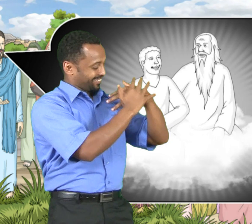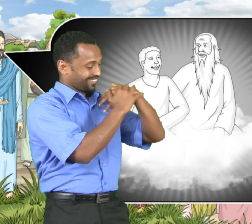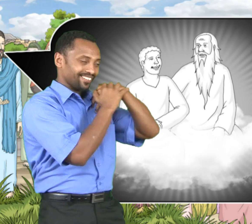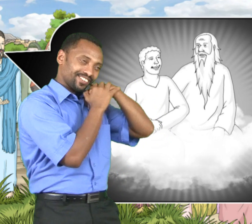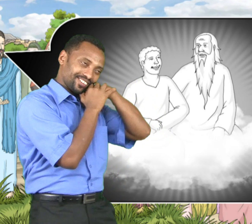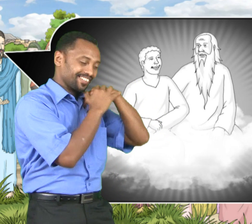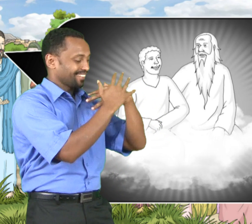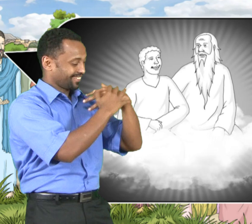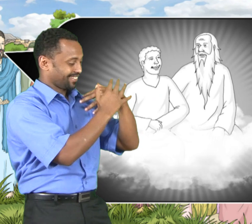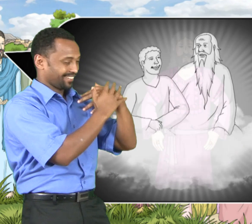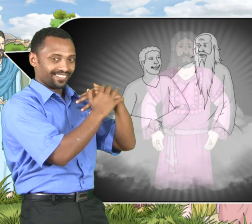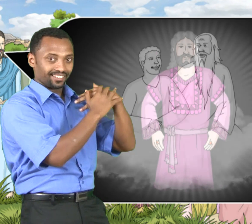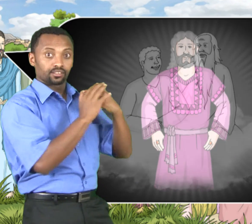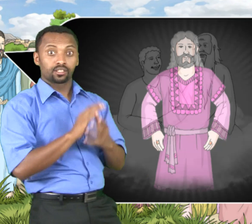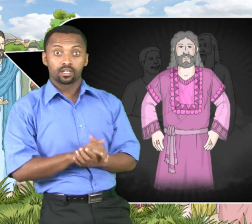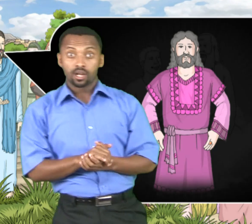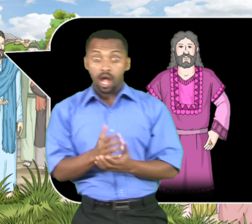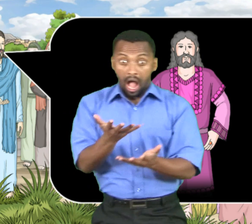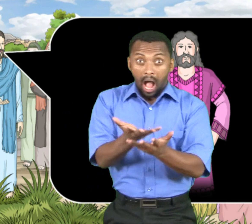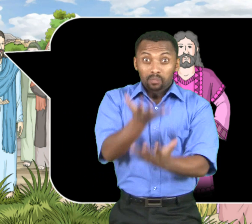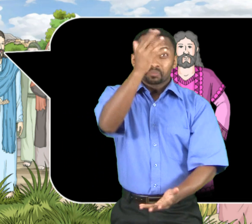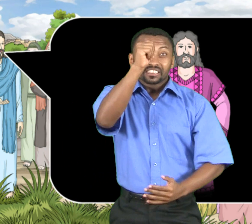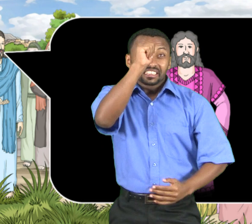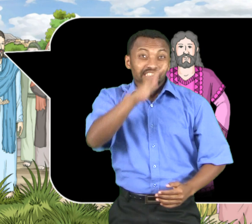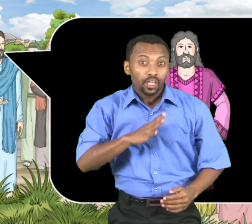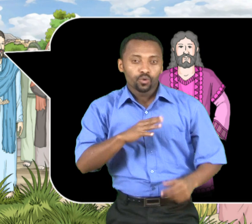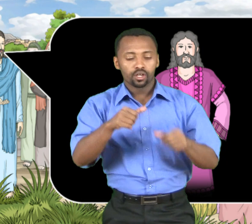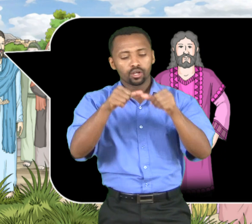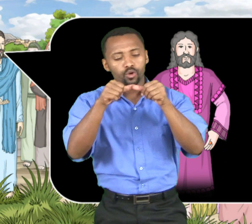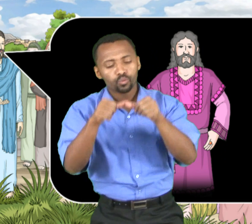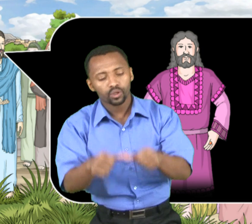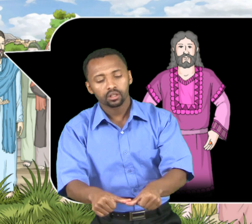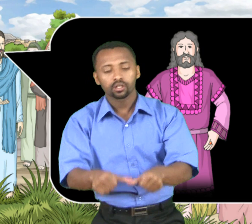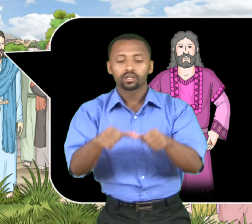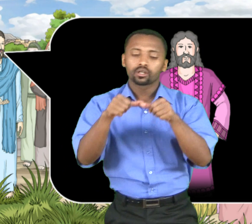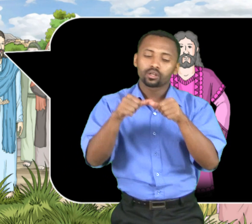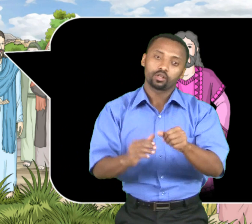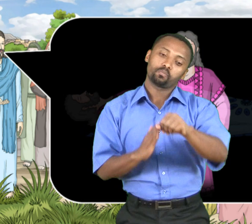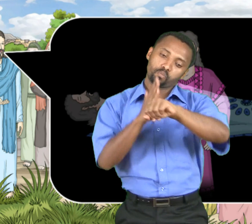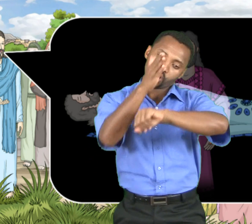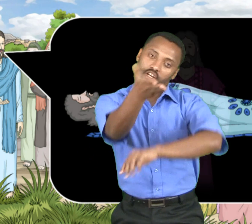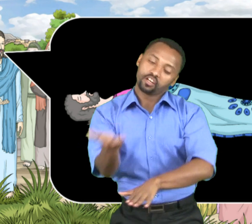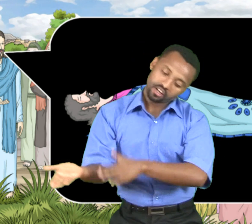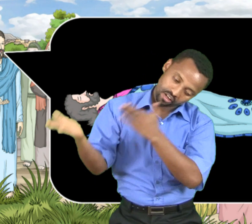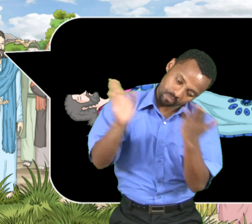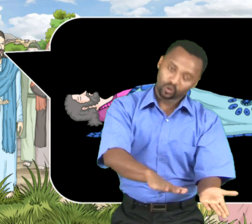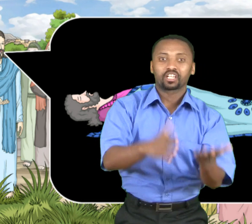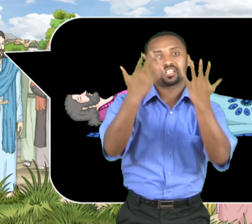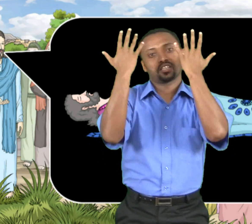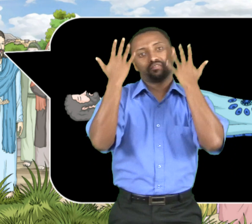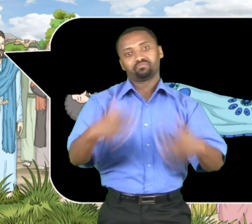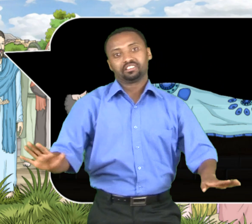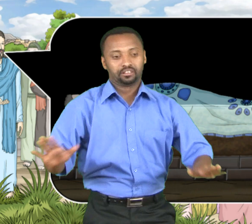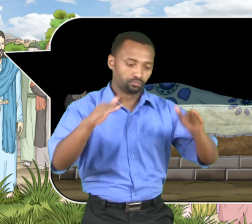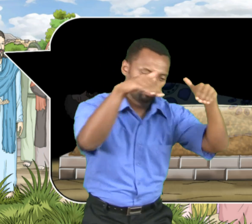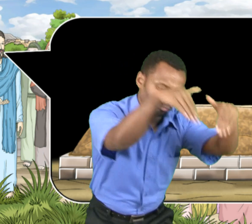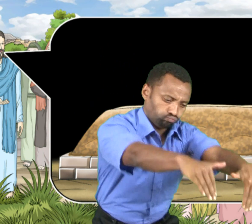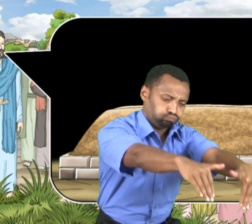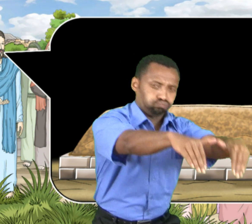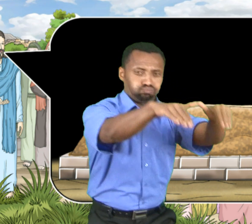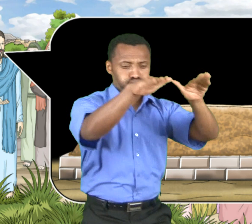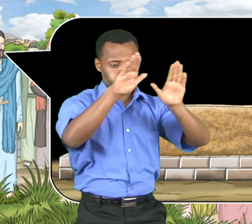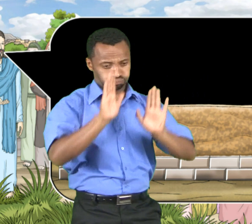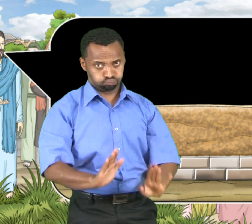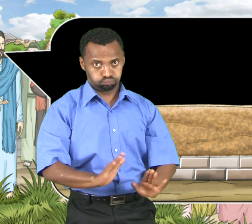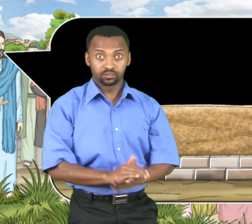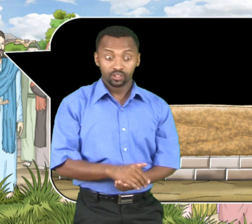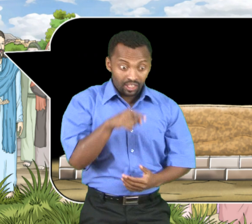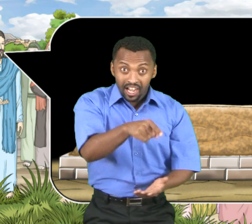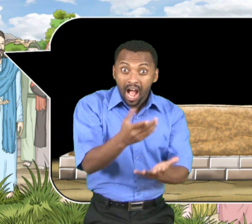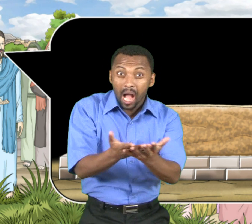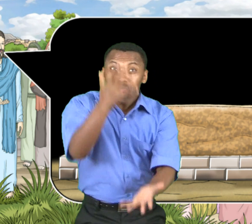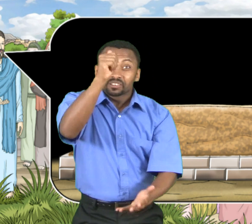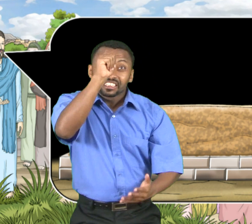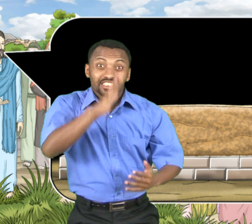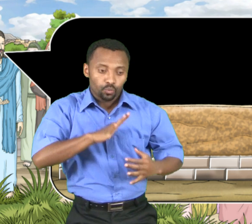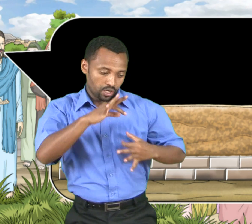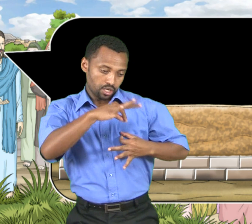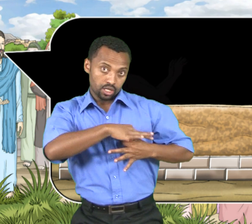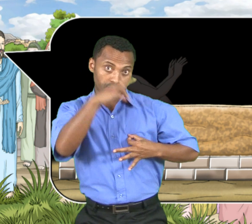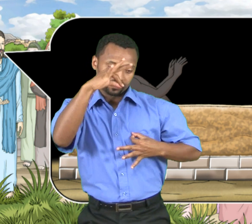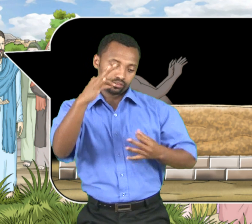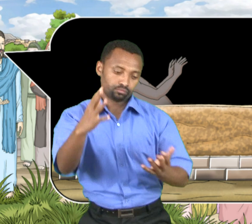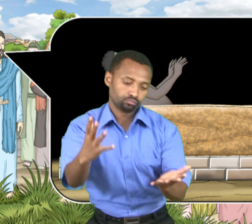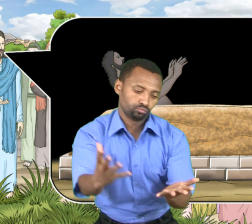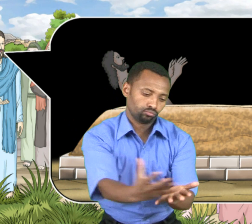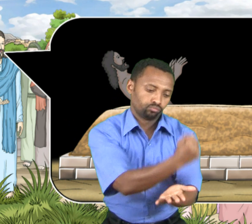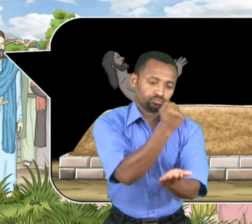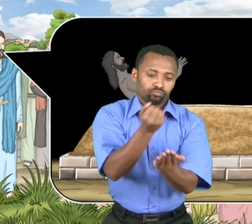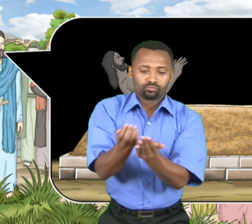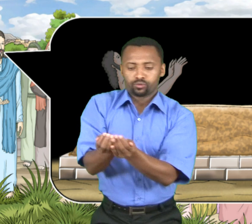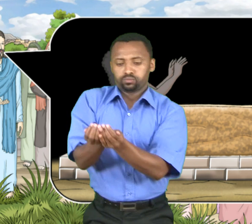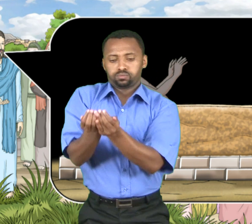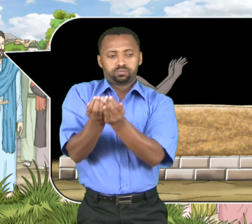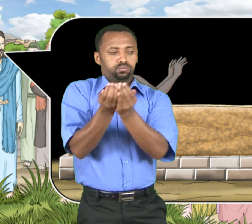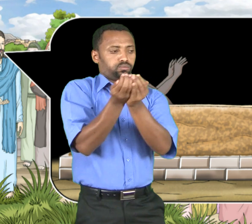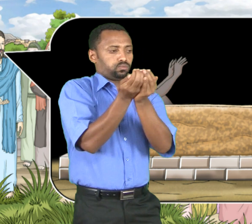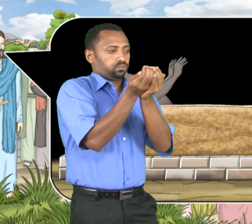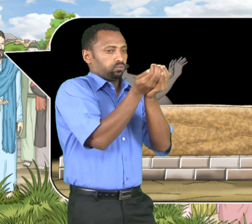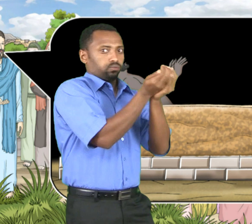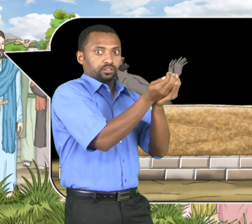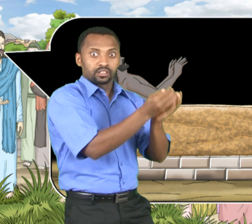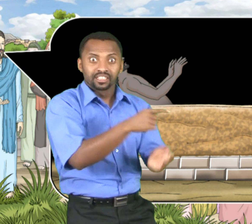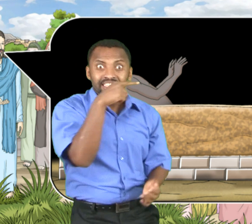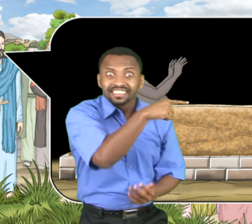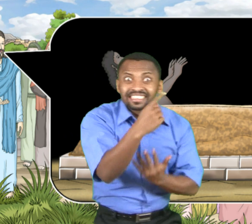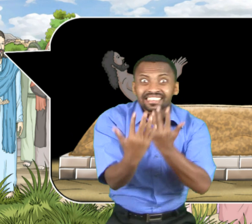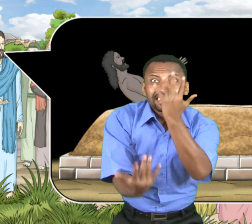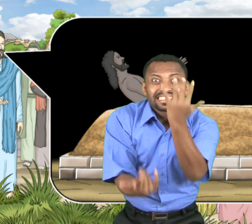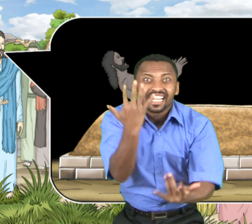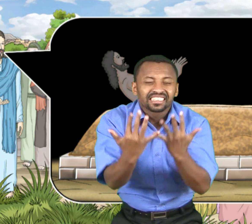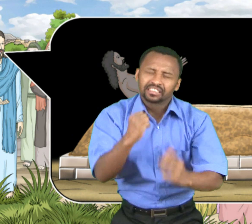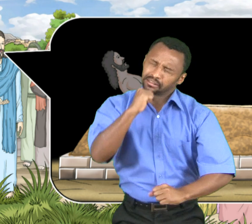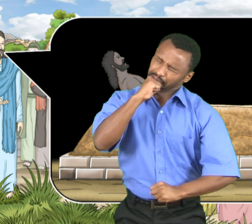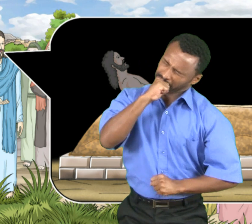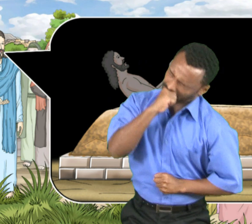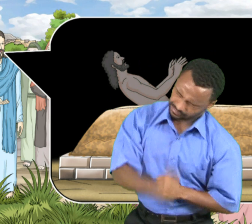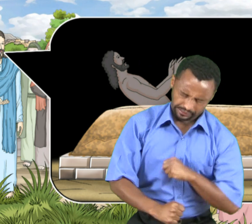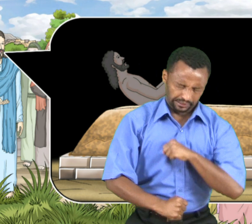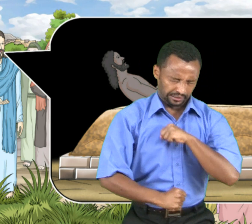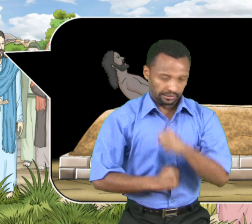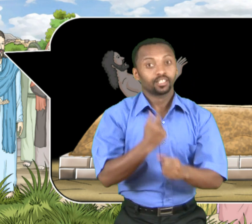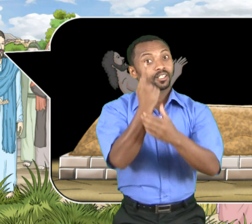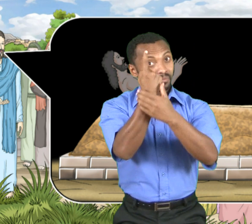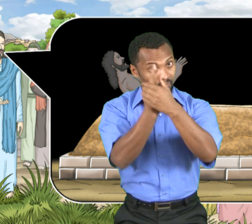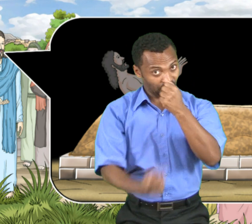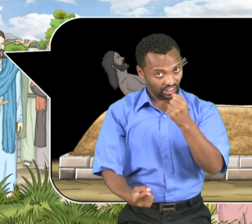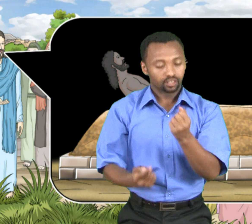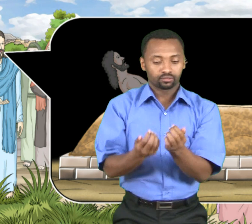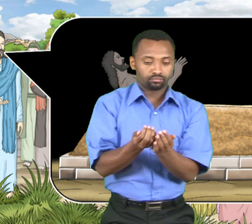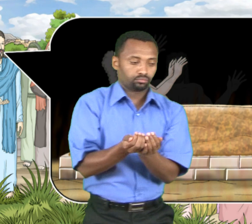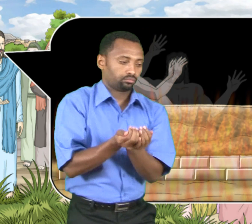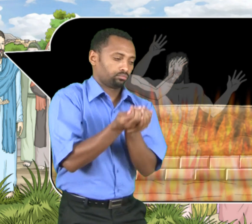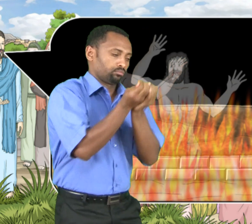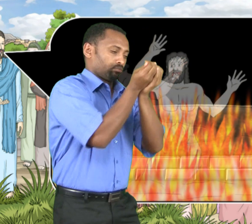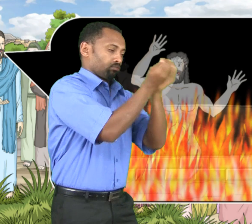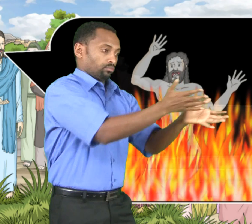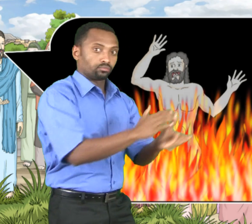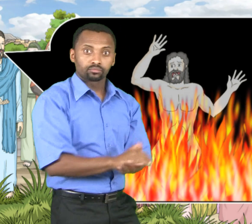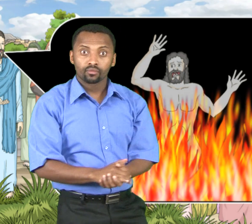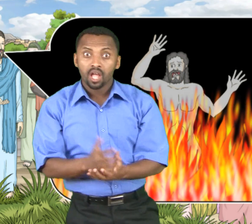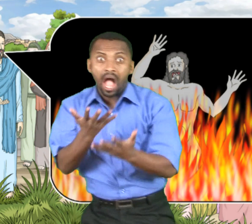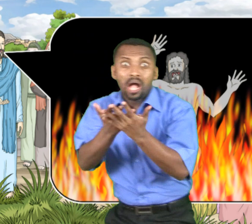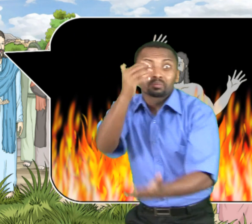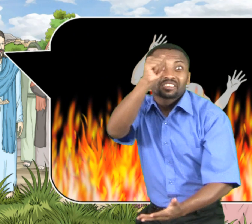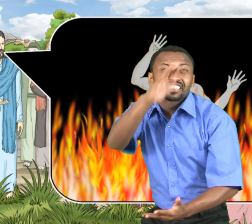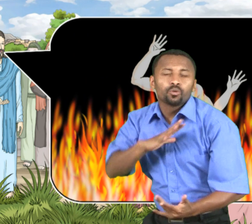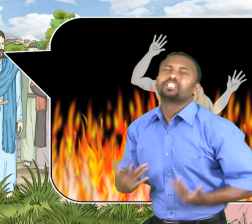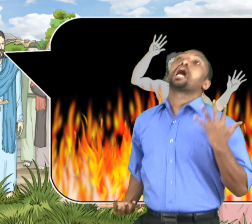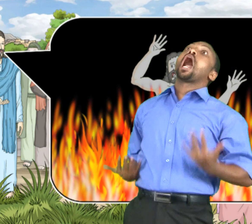And the rich man also died and was buried.